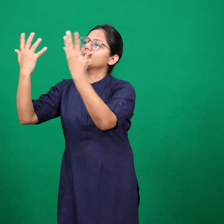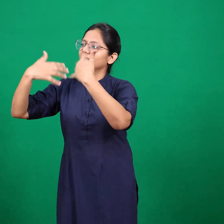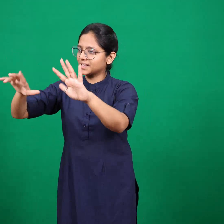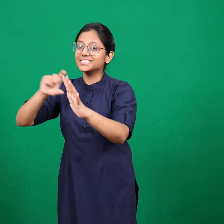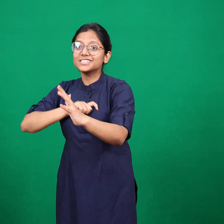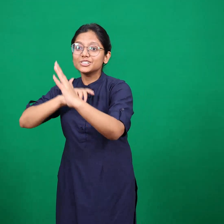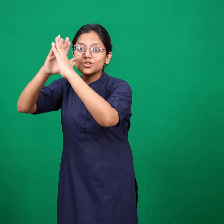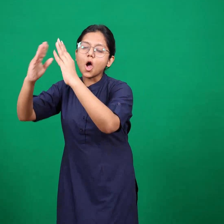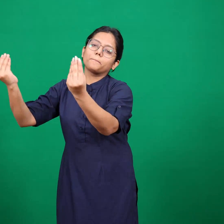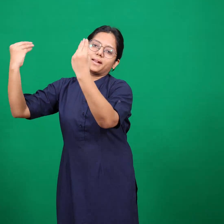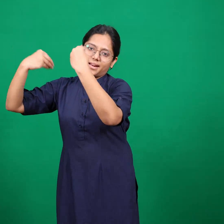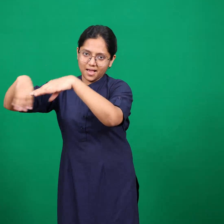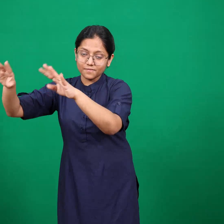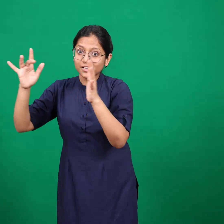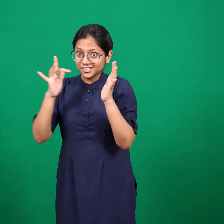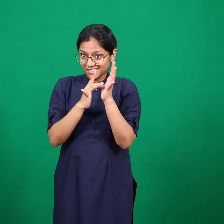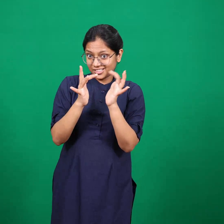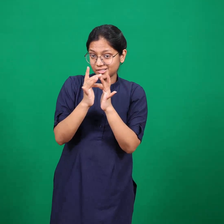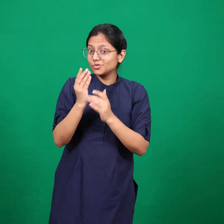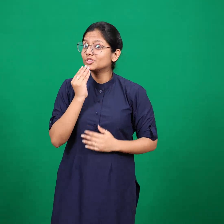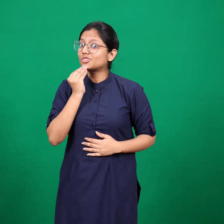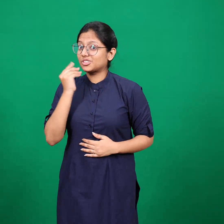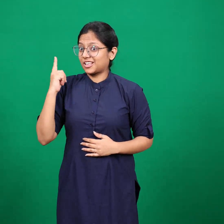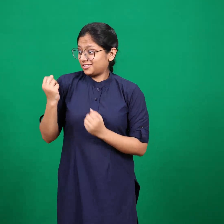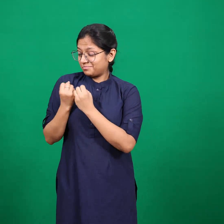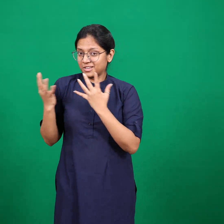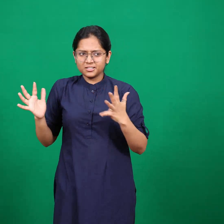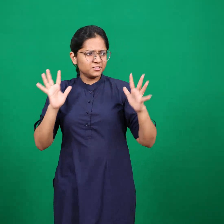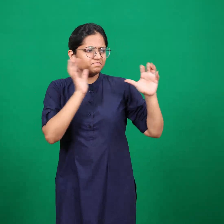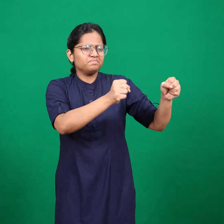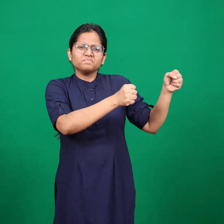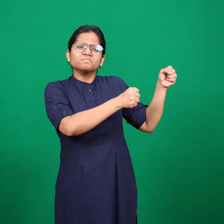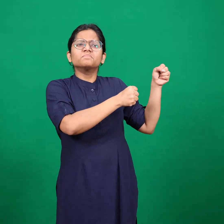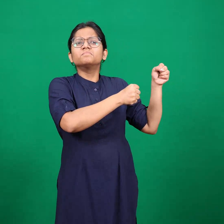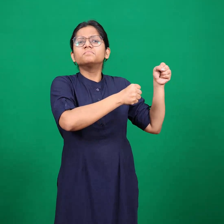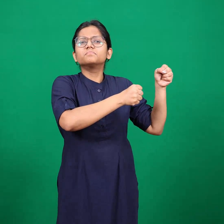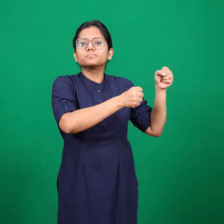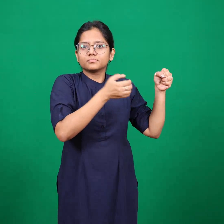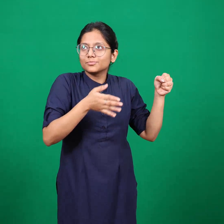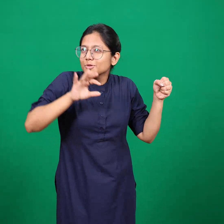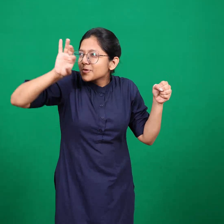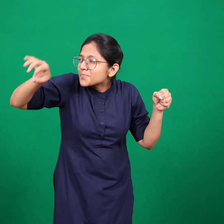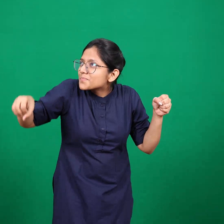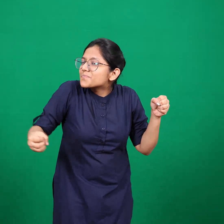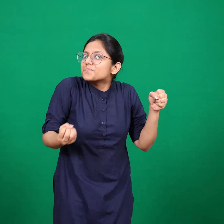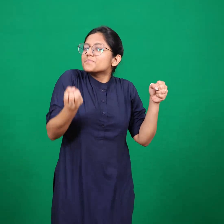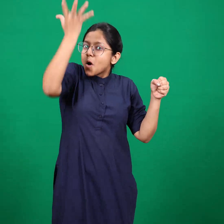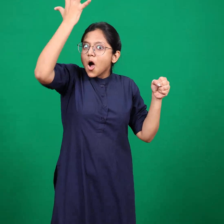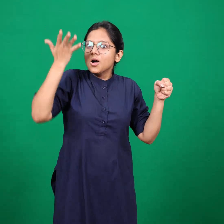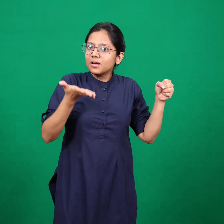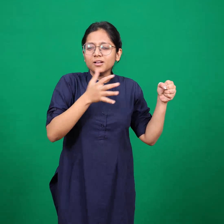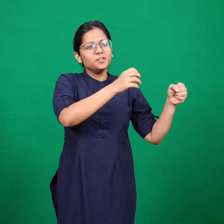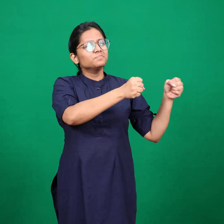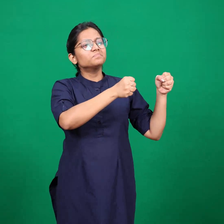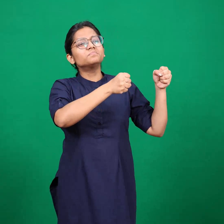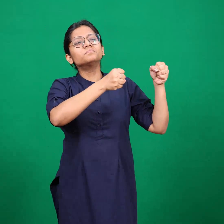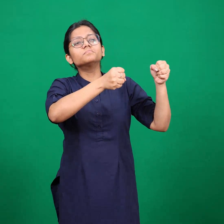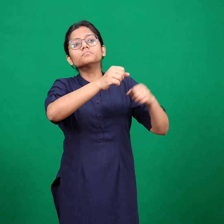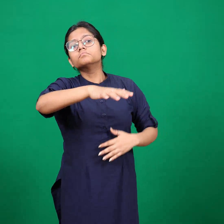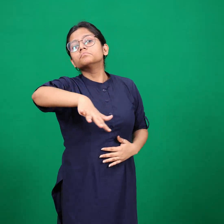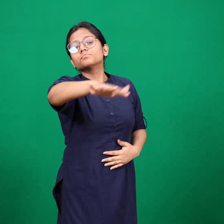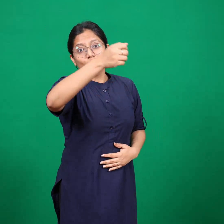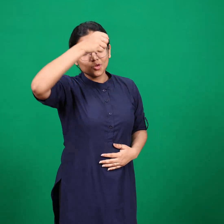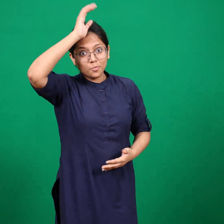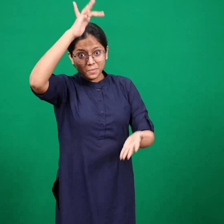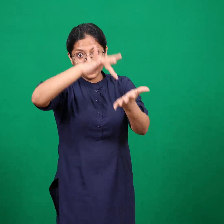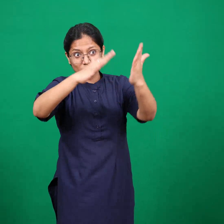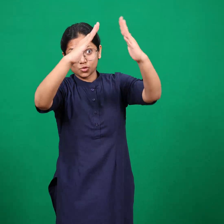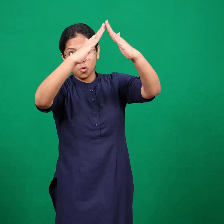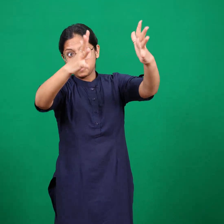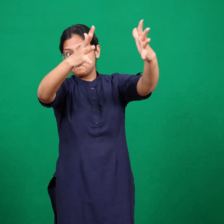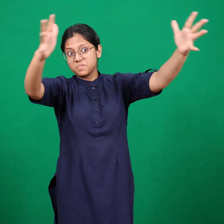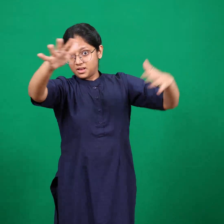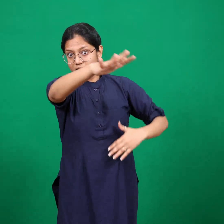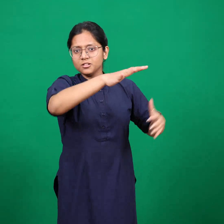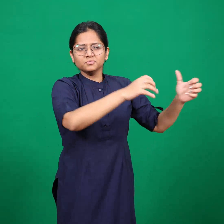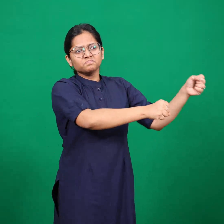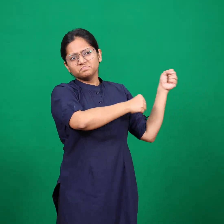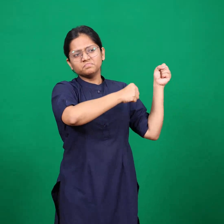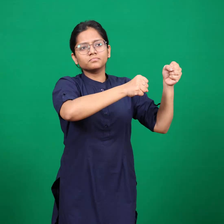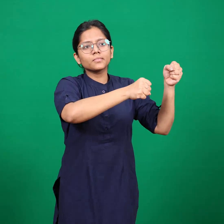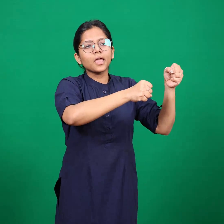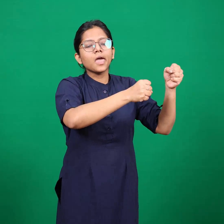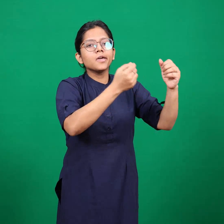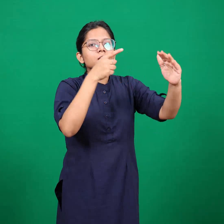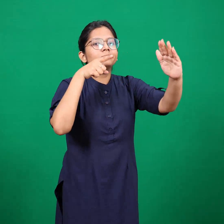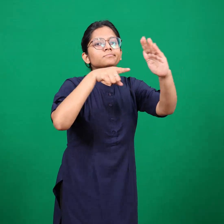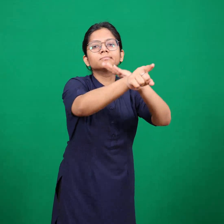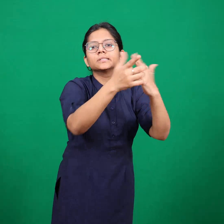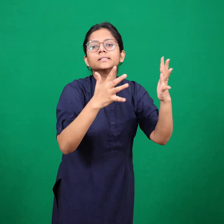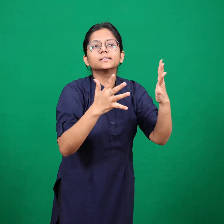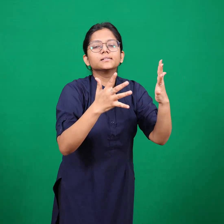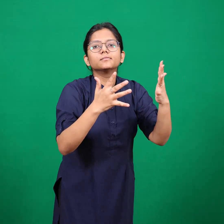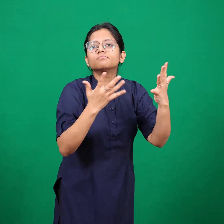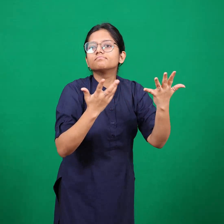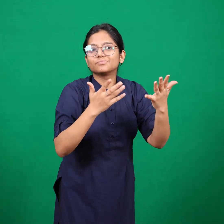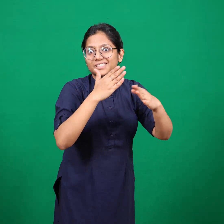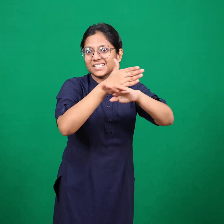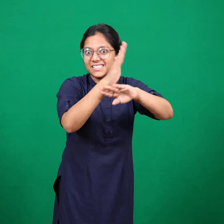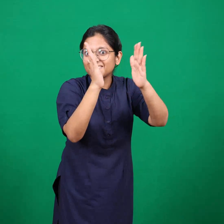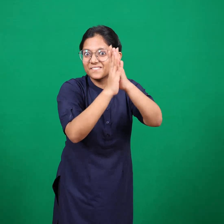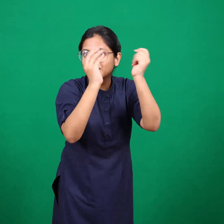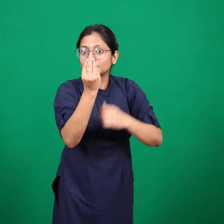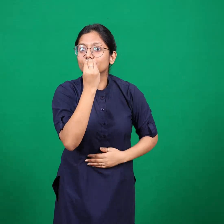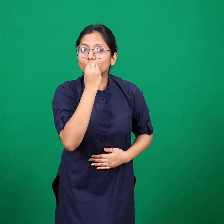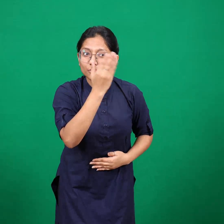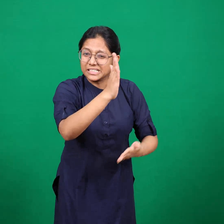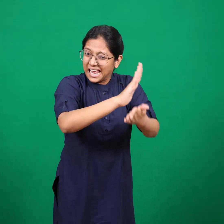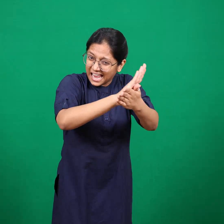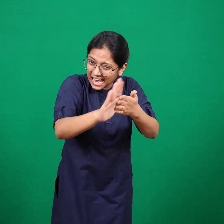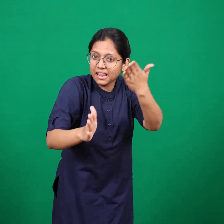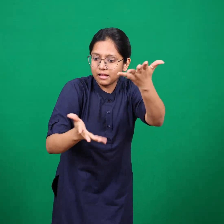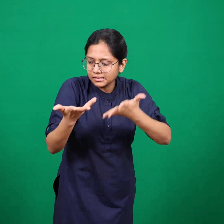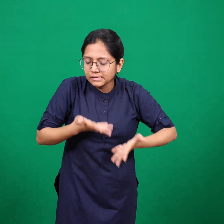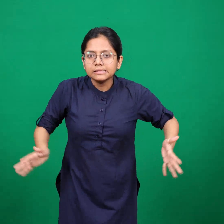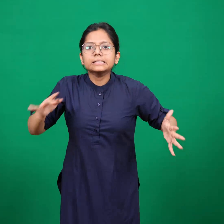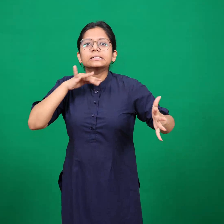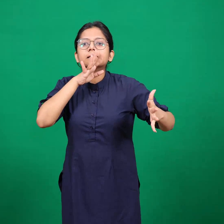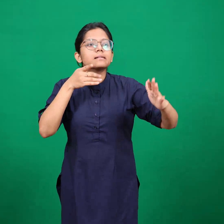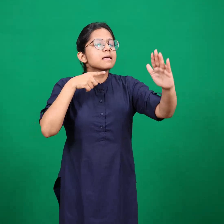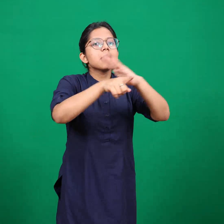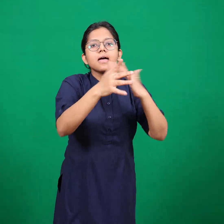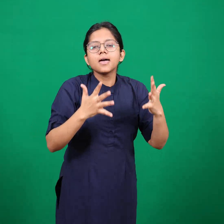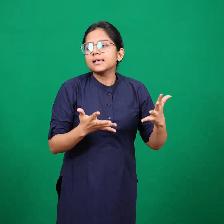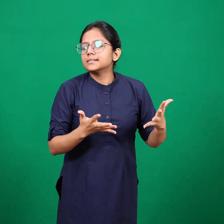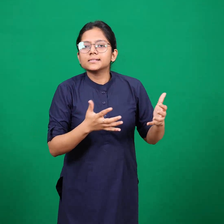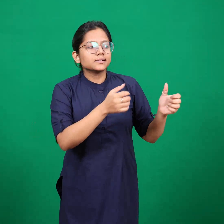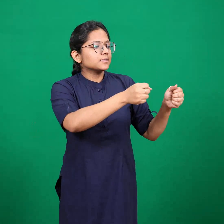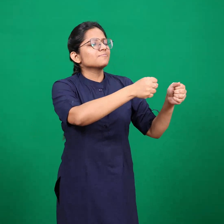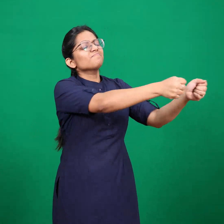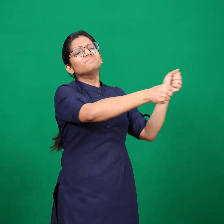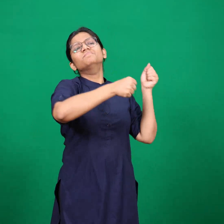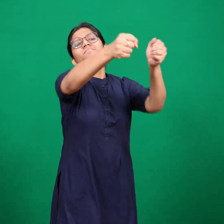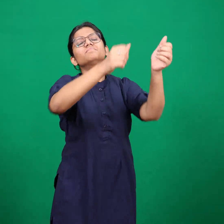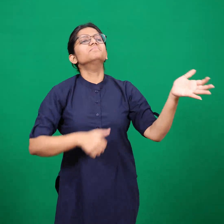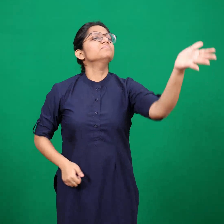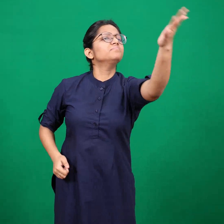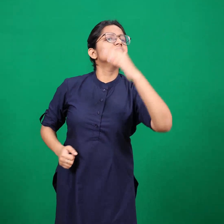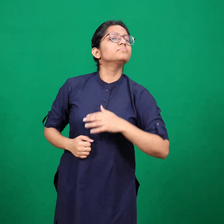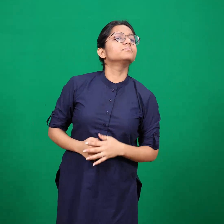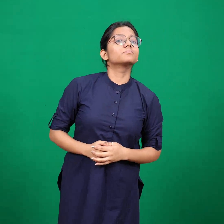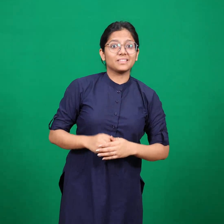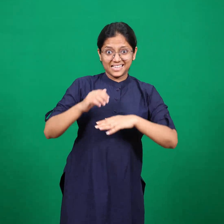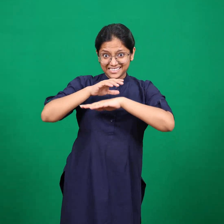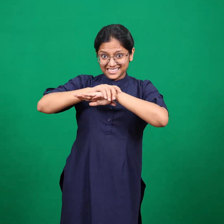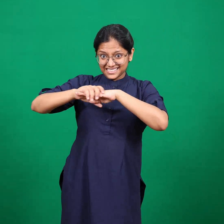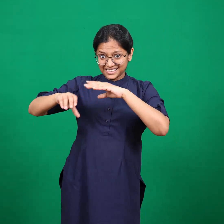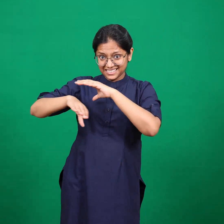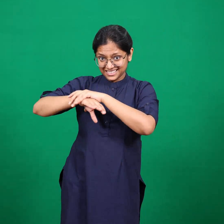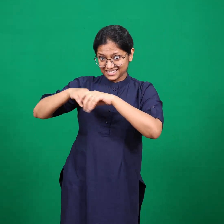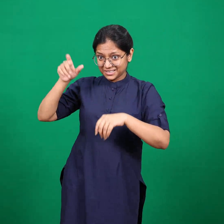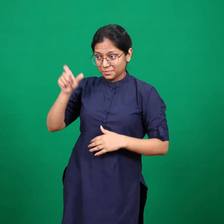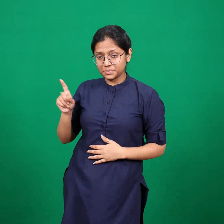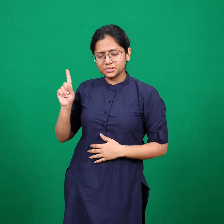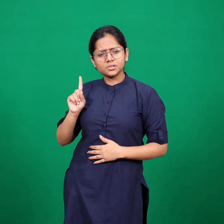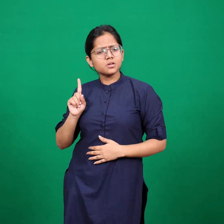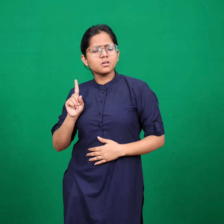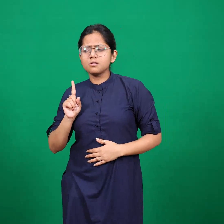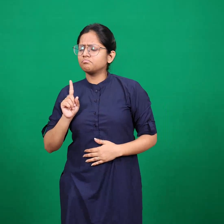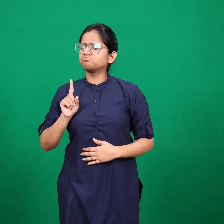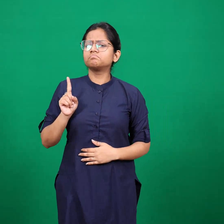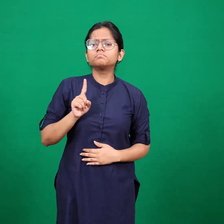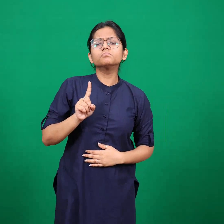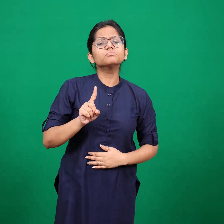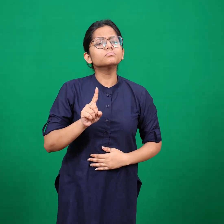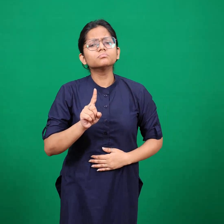By now it was early morning, and the Jews did not enter the Praetorium, to avoid being defiled and unable to eat the Passover.